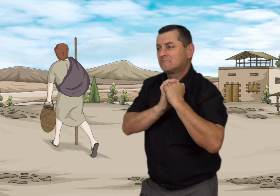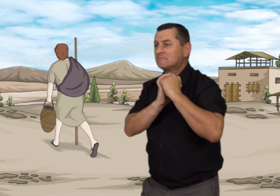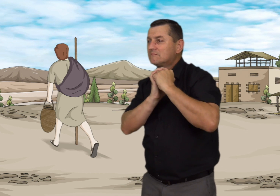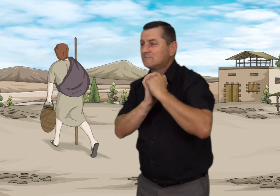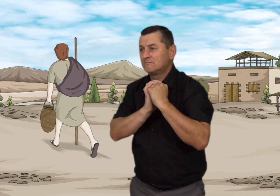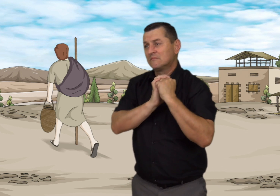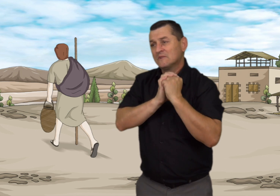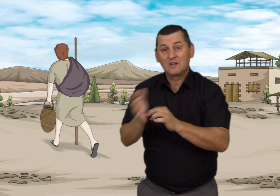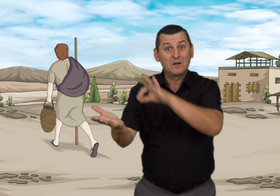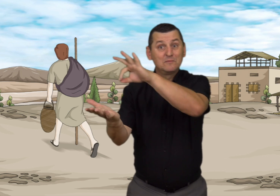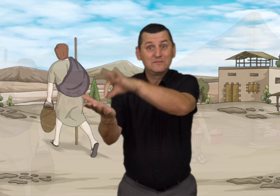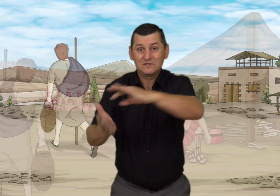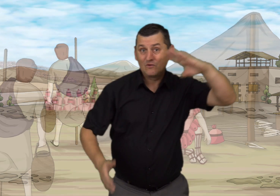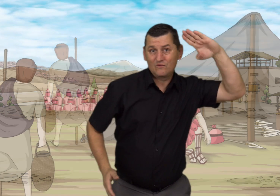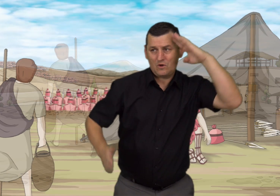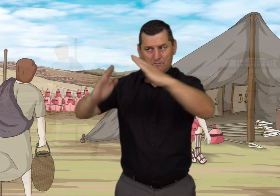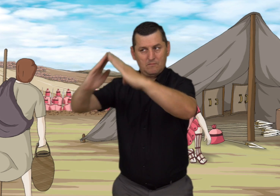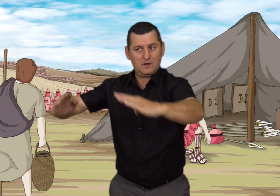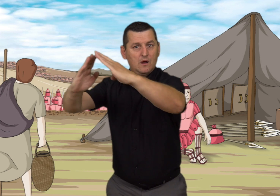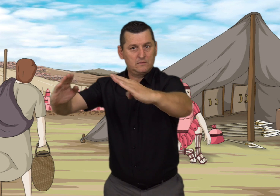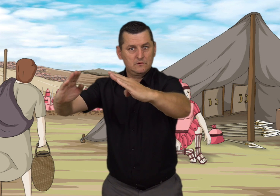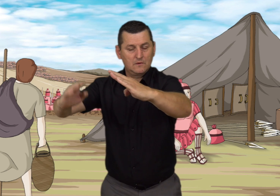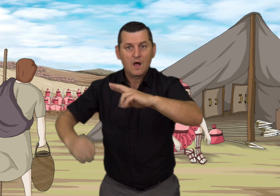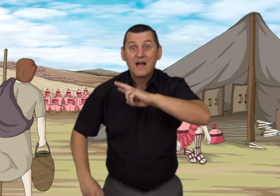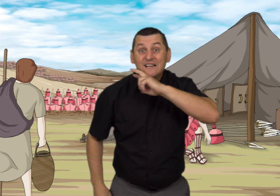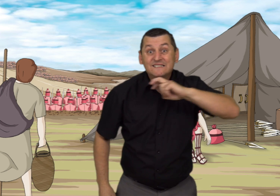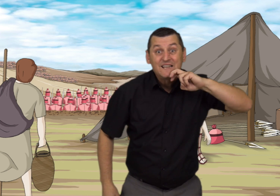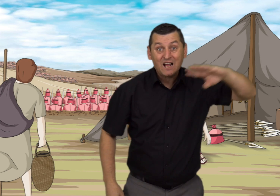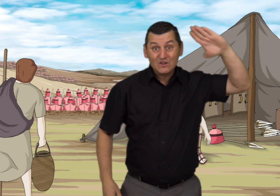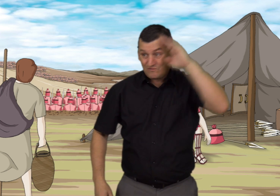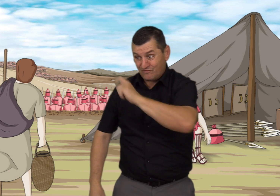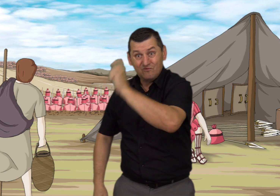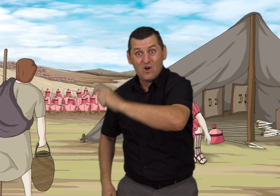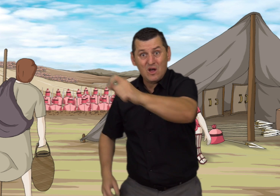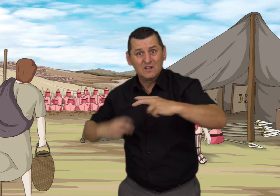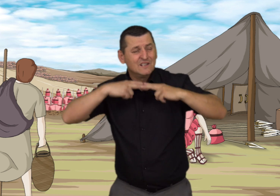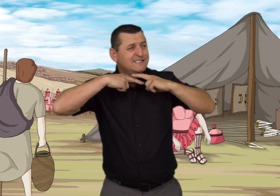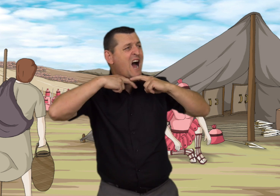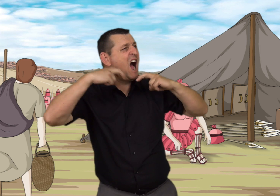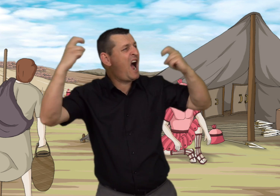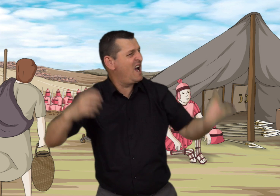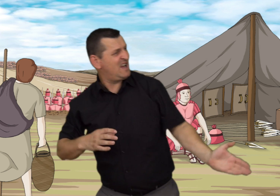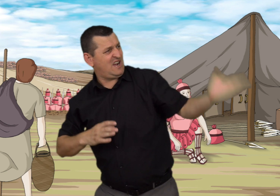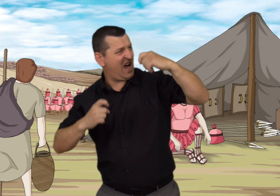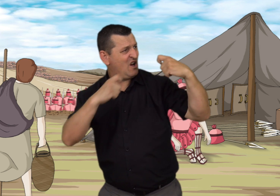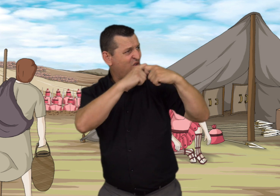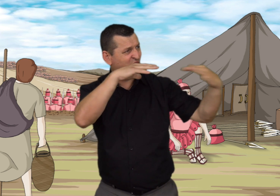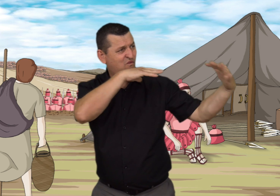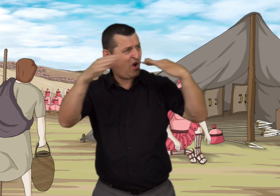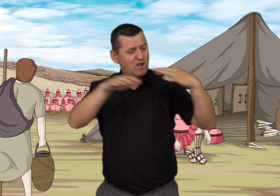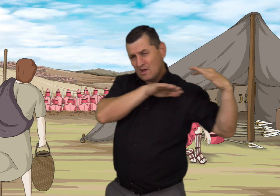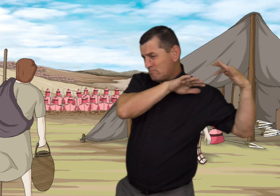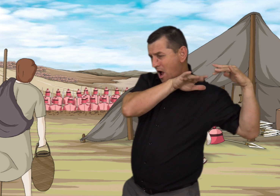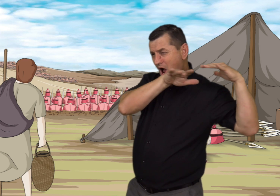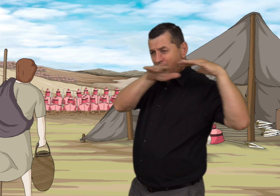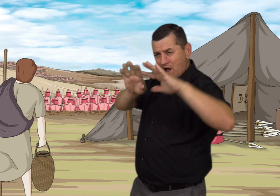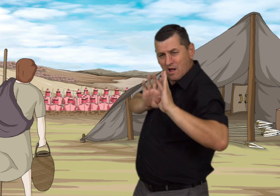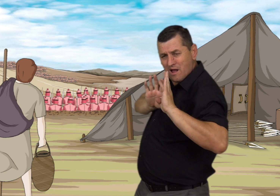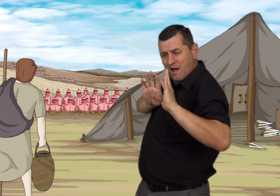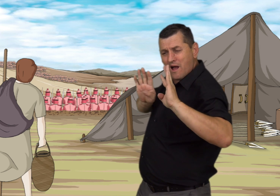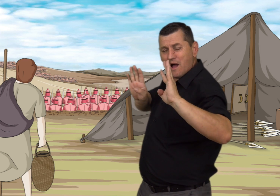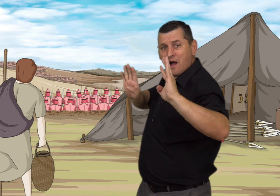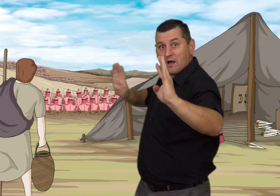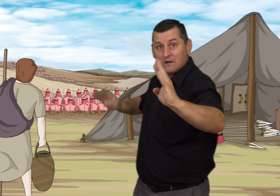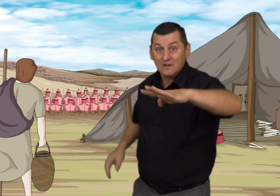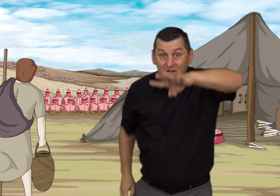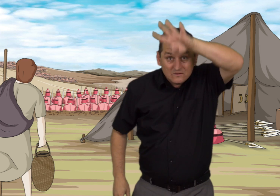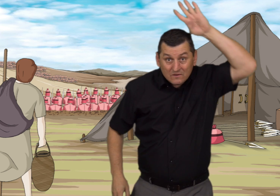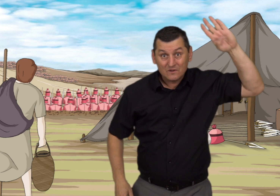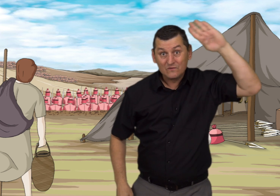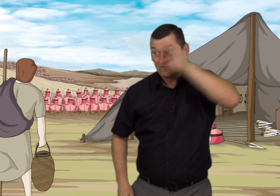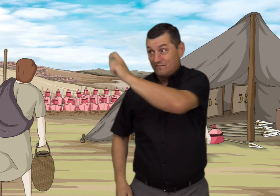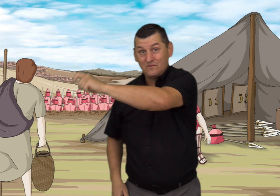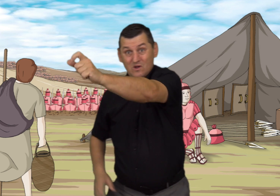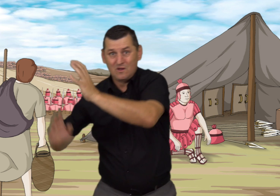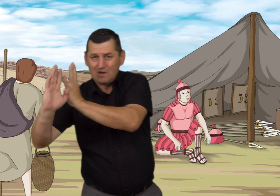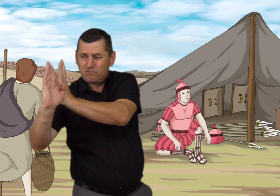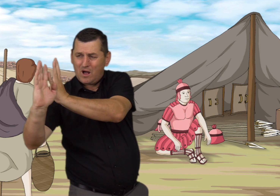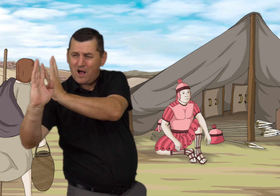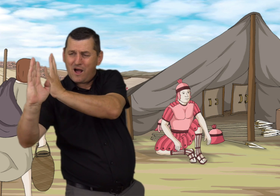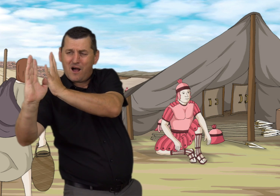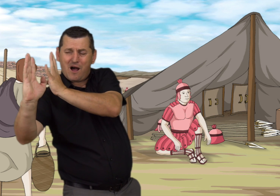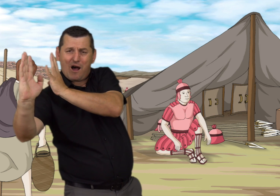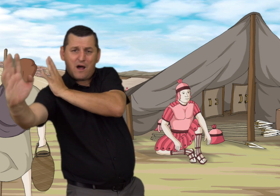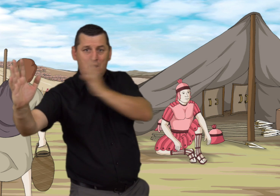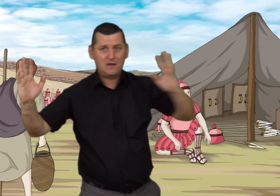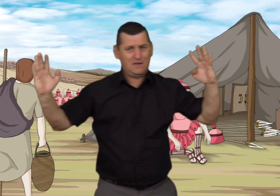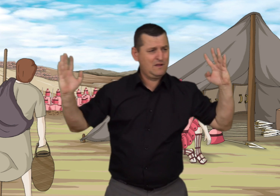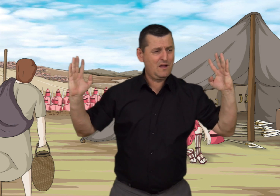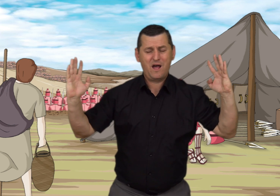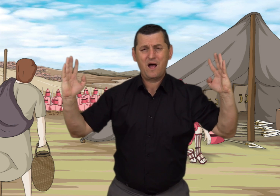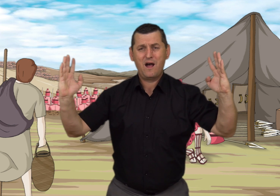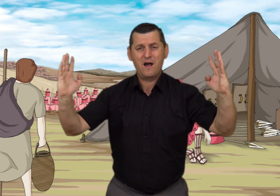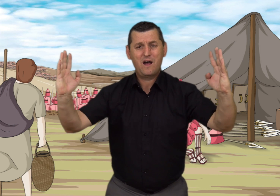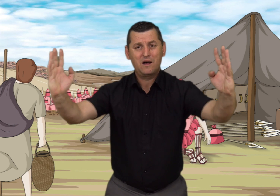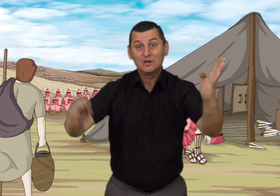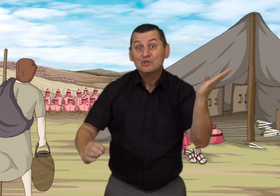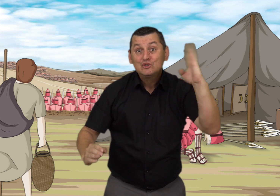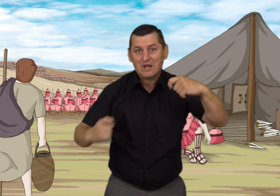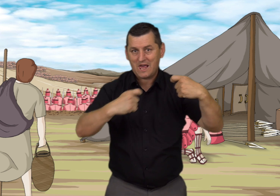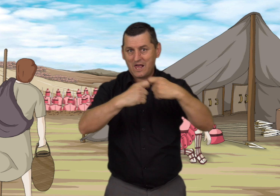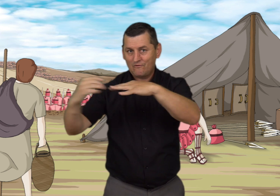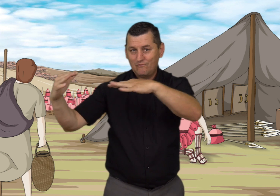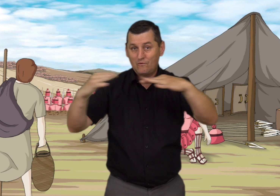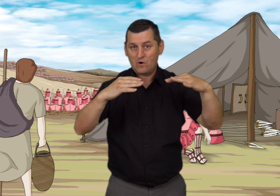He reached the camp as the army was marching out to its position and shouting the battle cry.